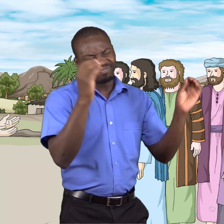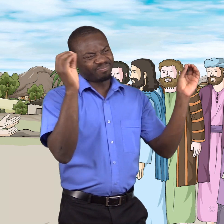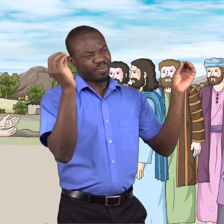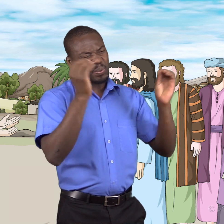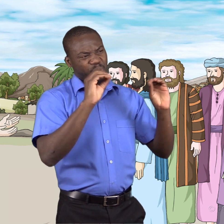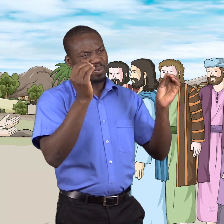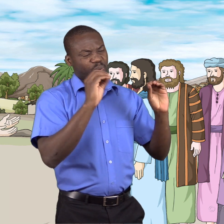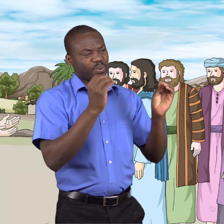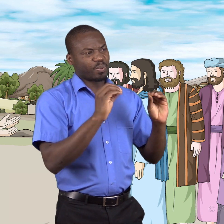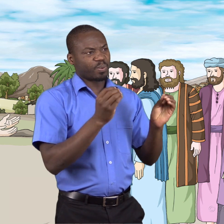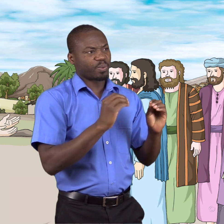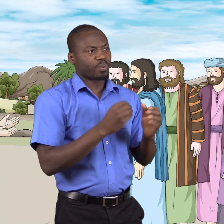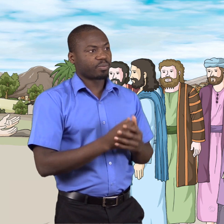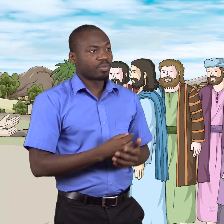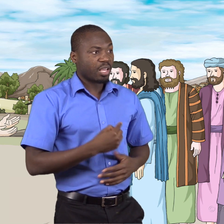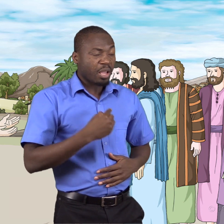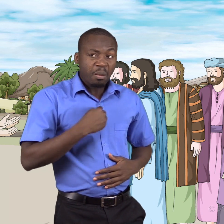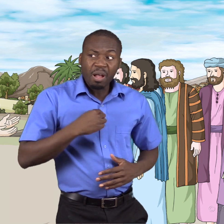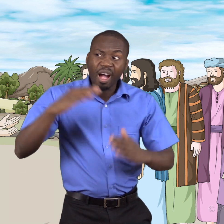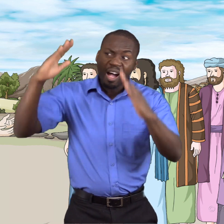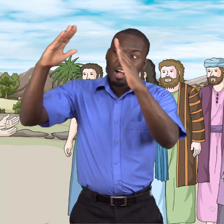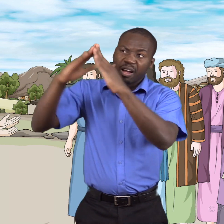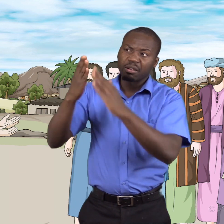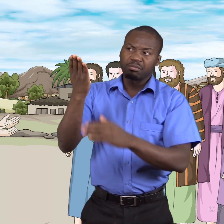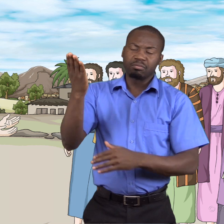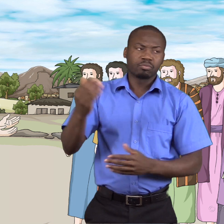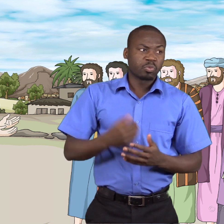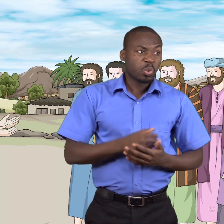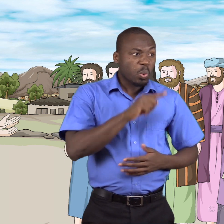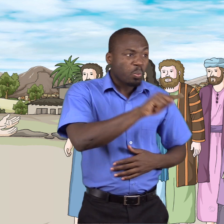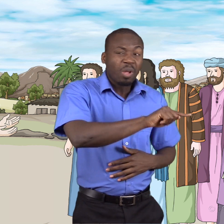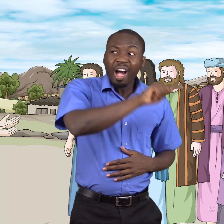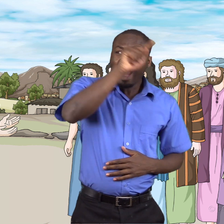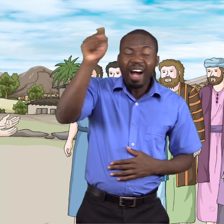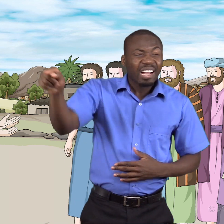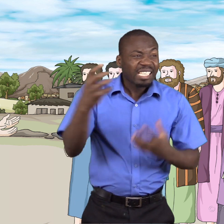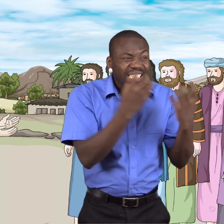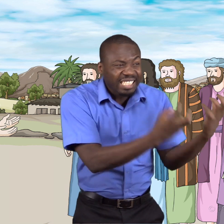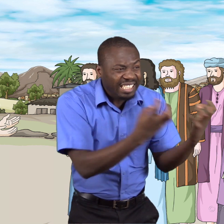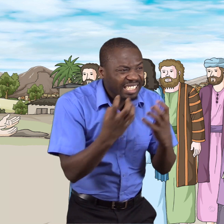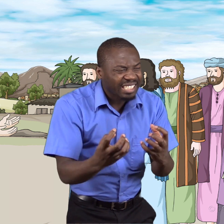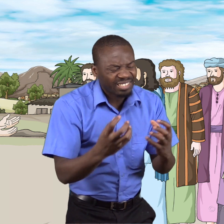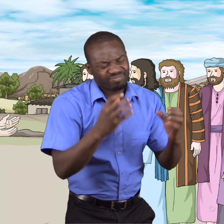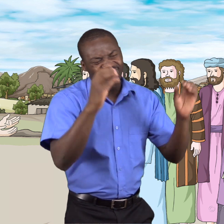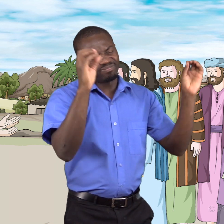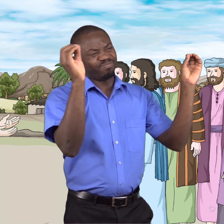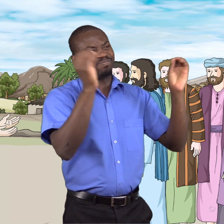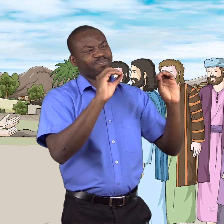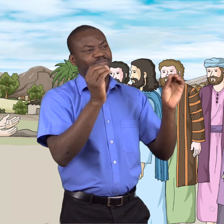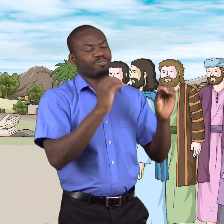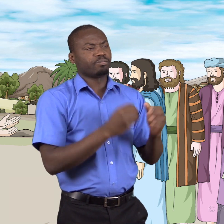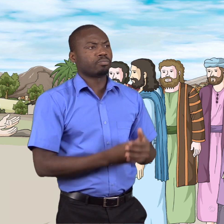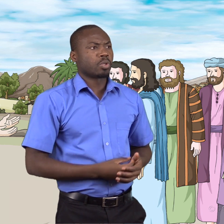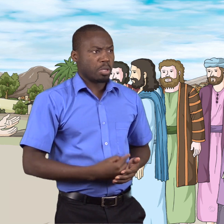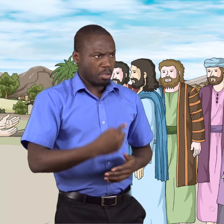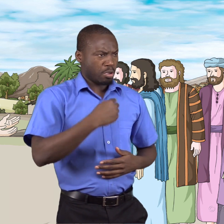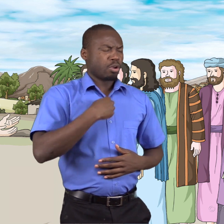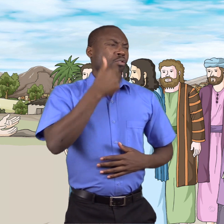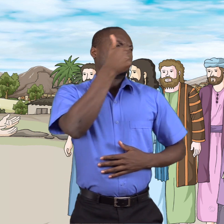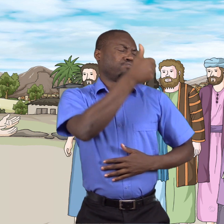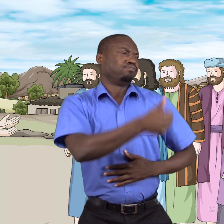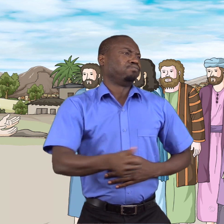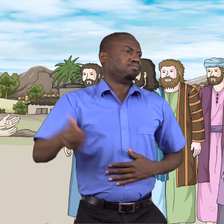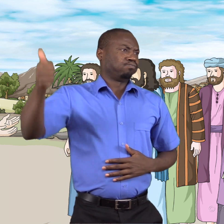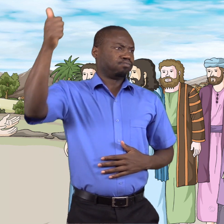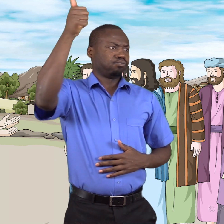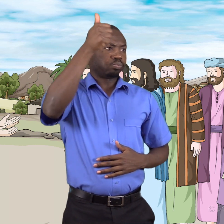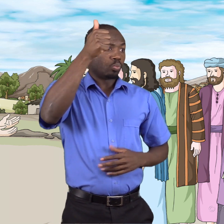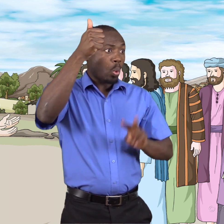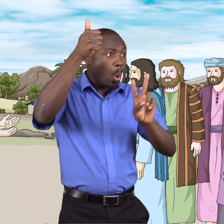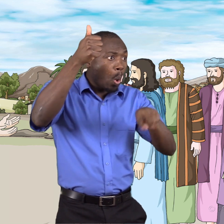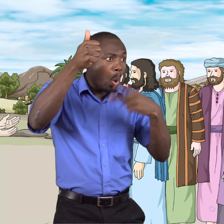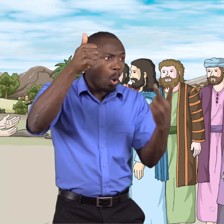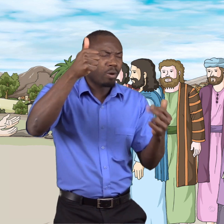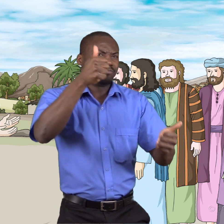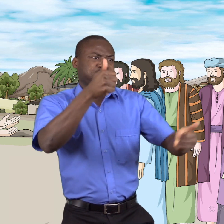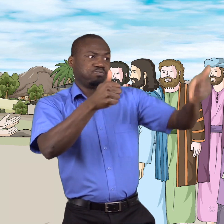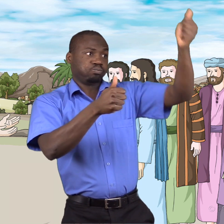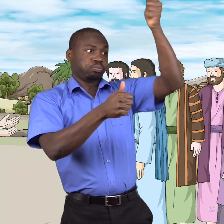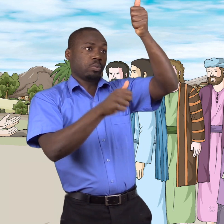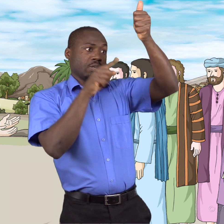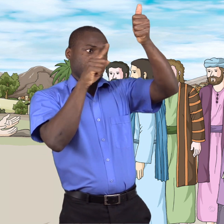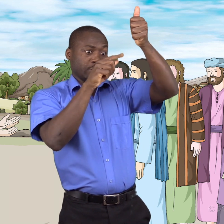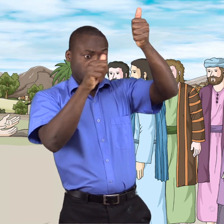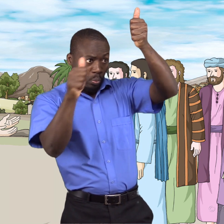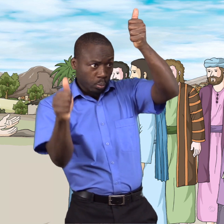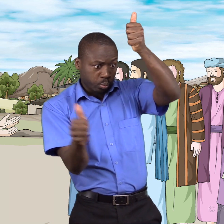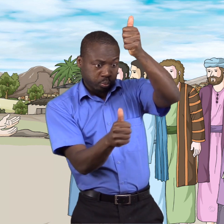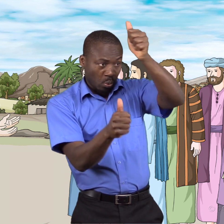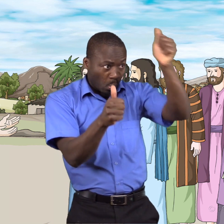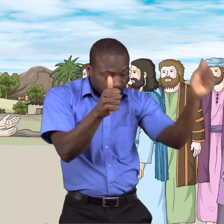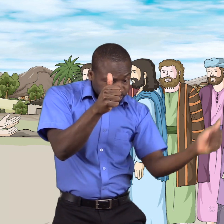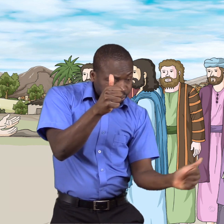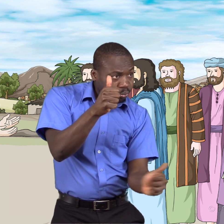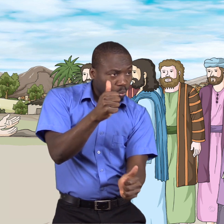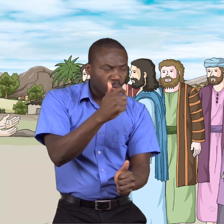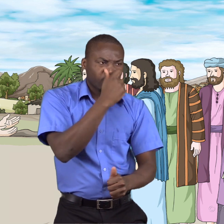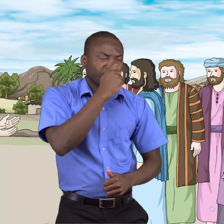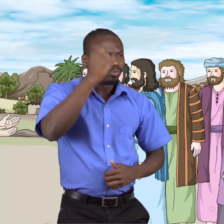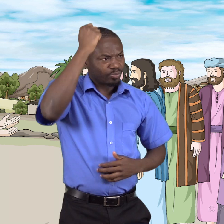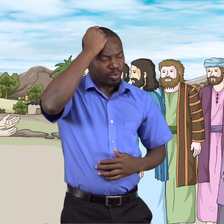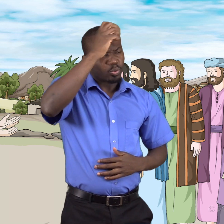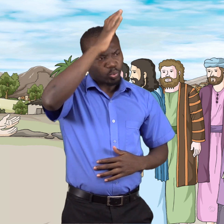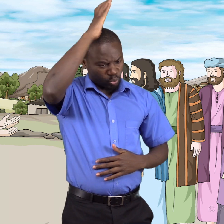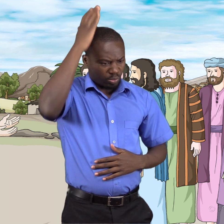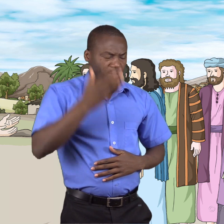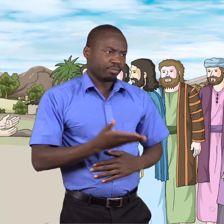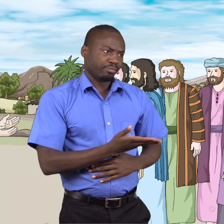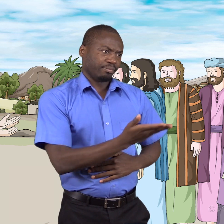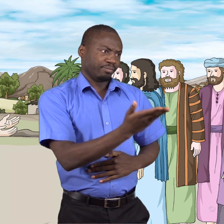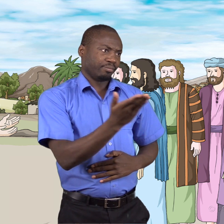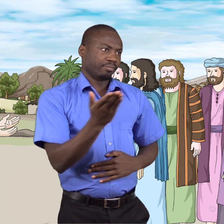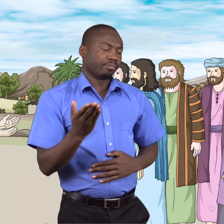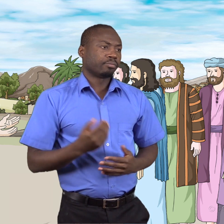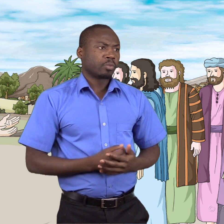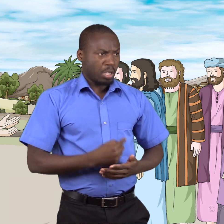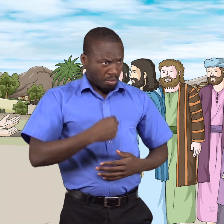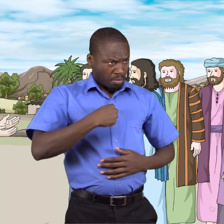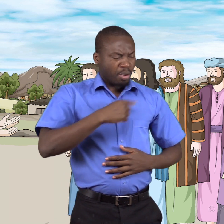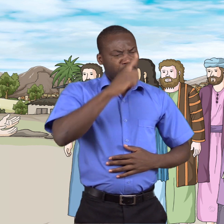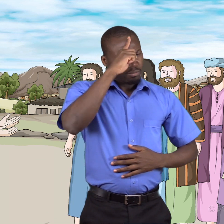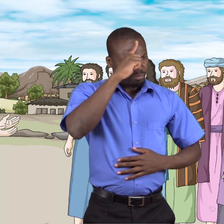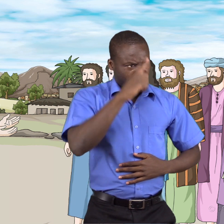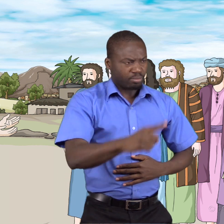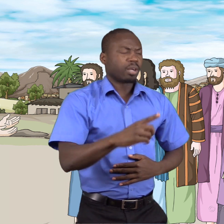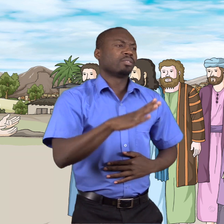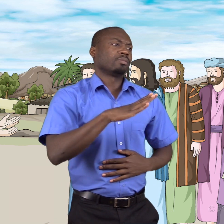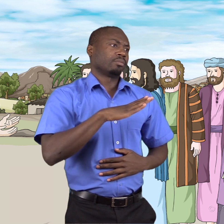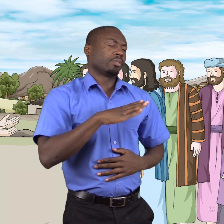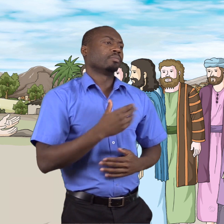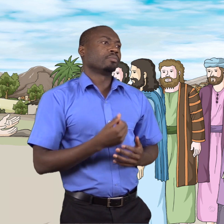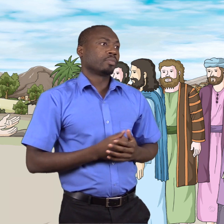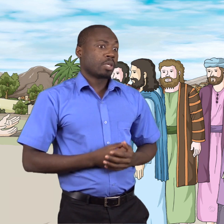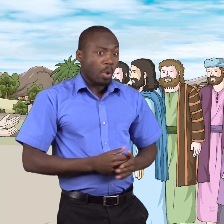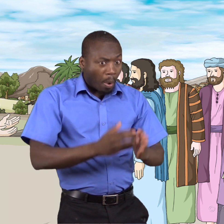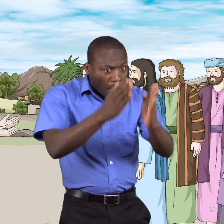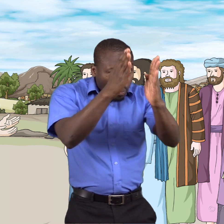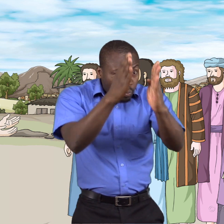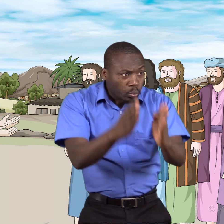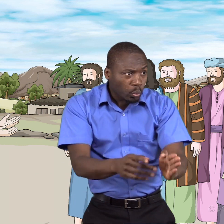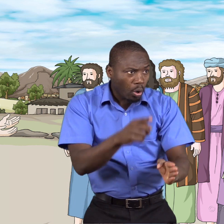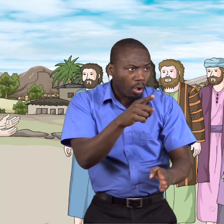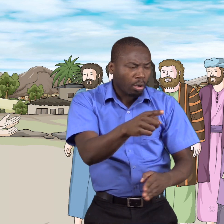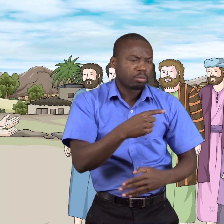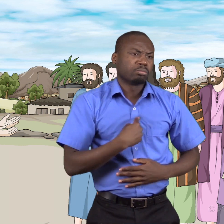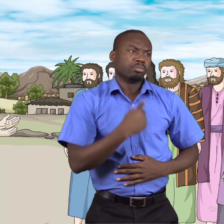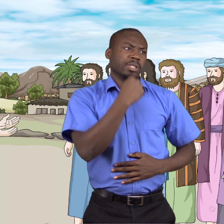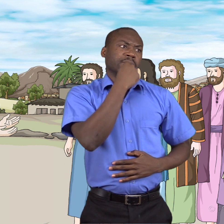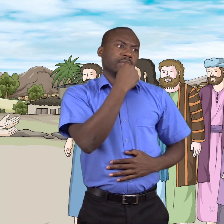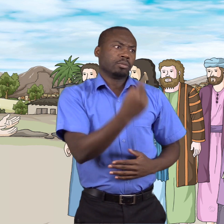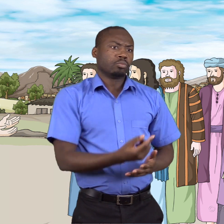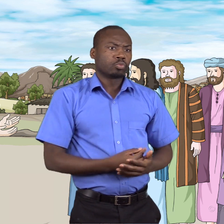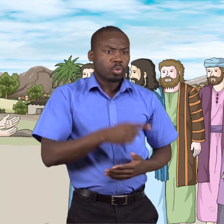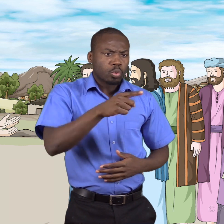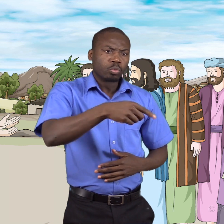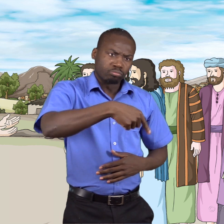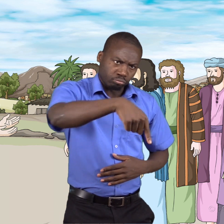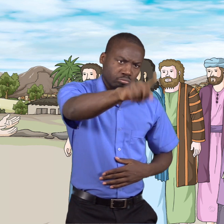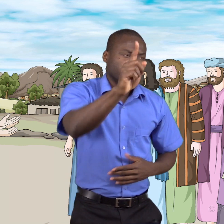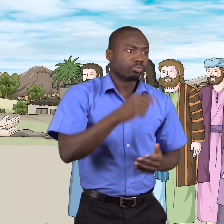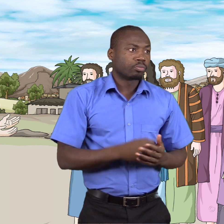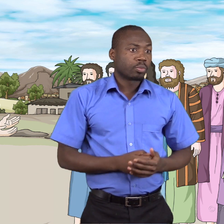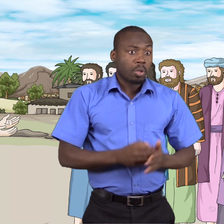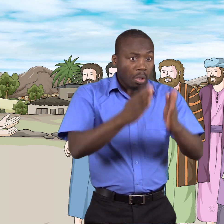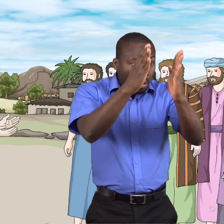But just say the word, and my servant will be healed.